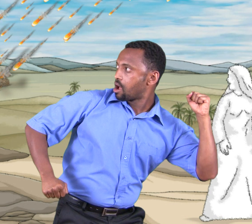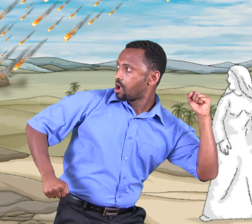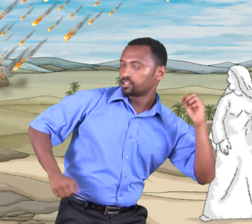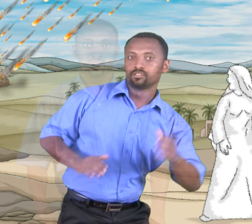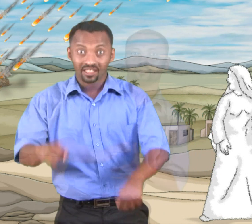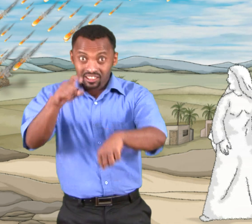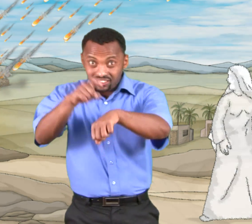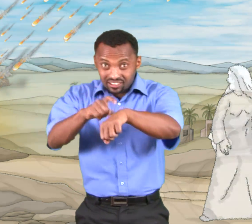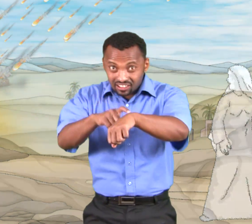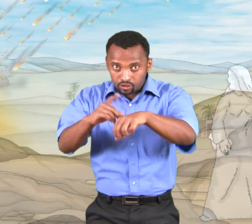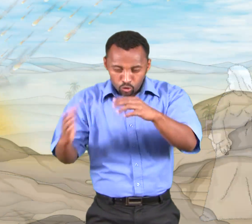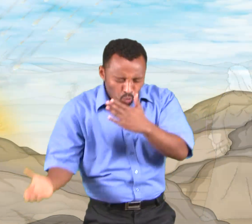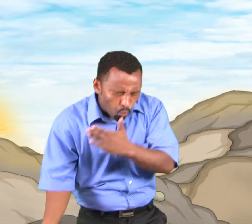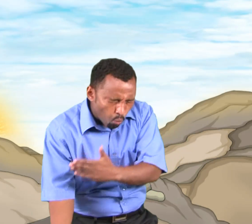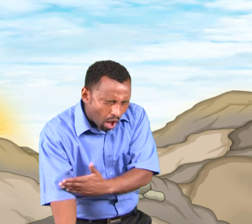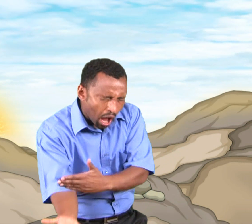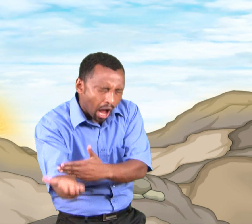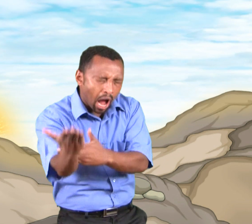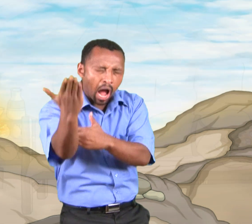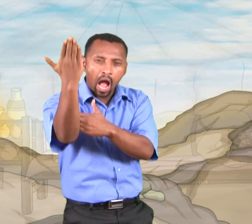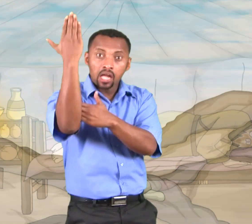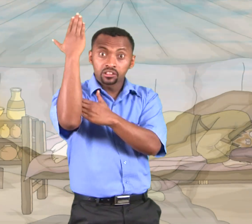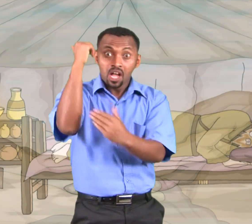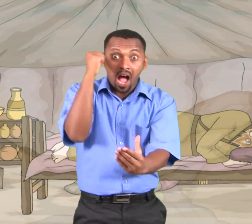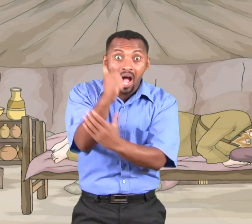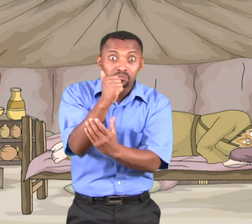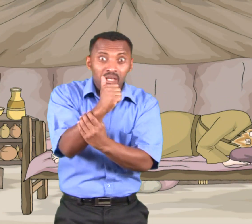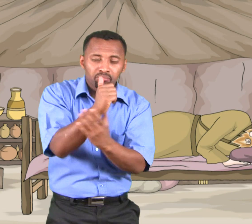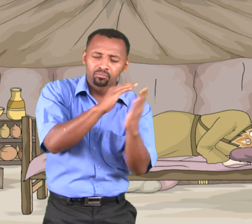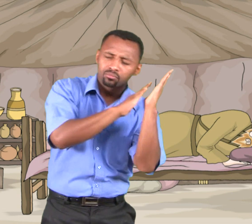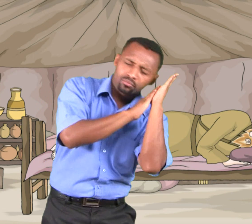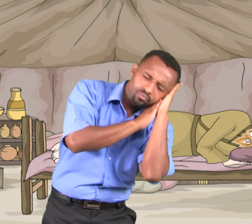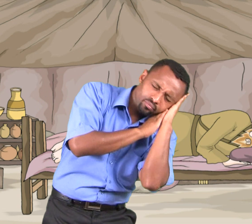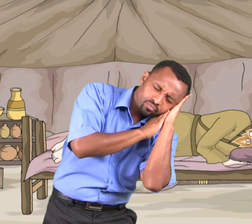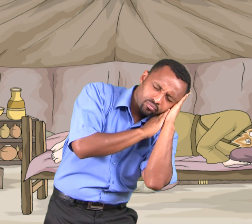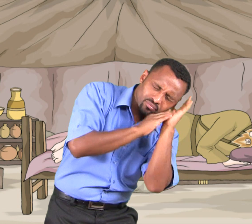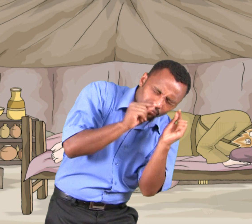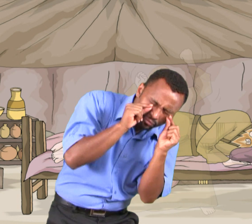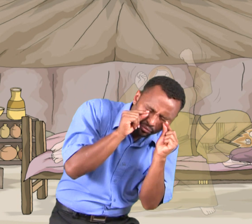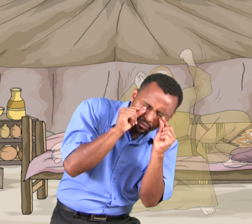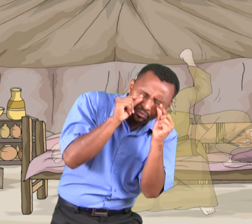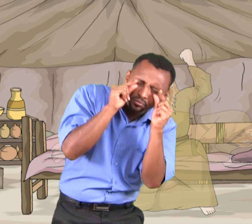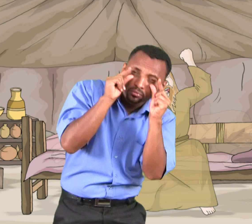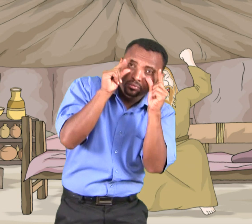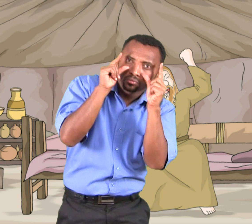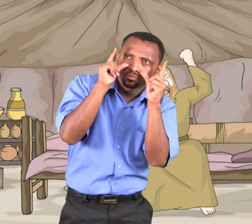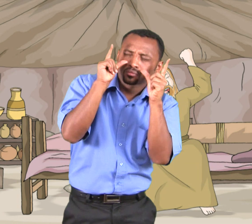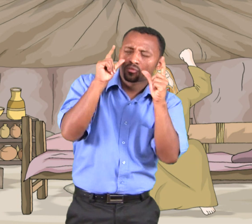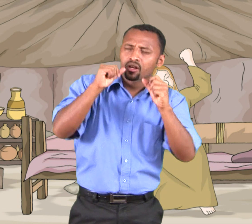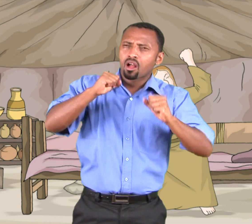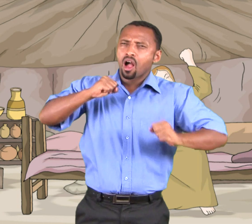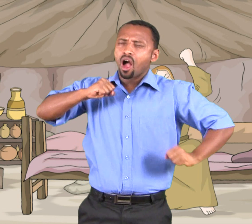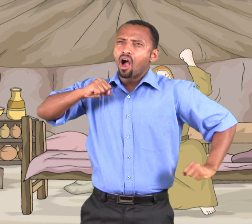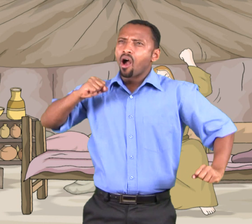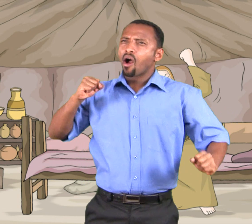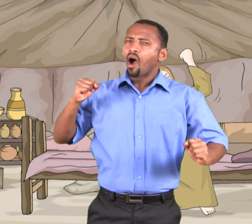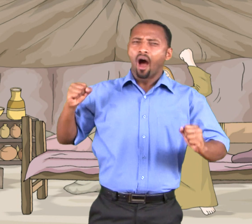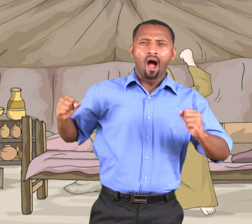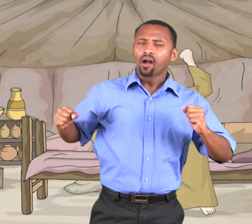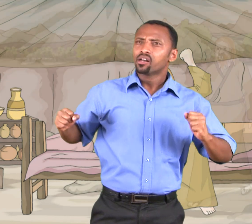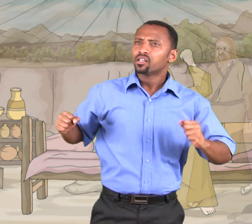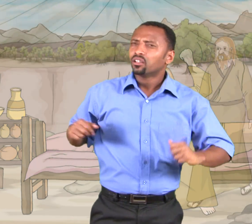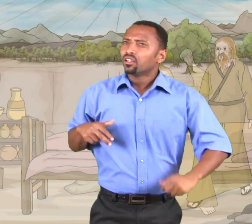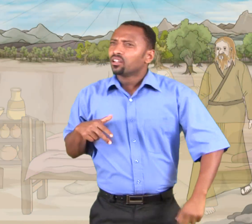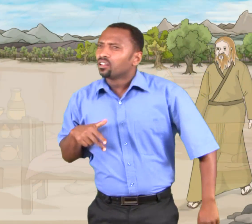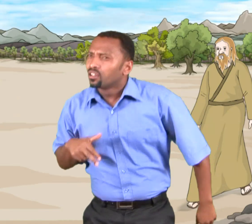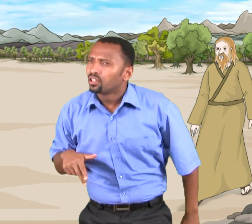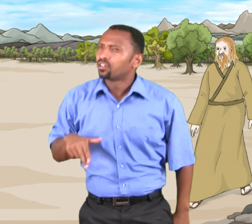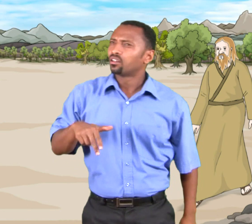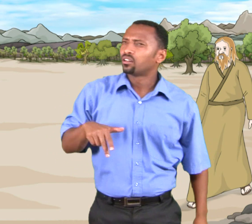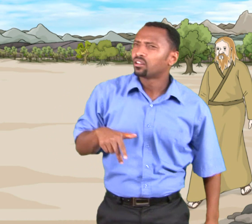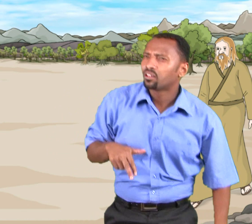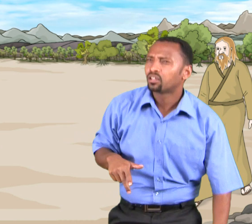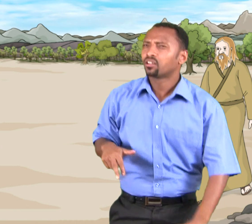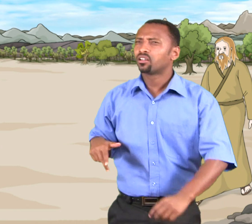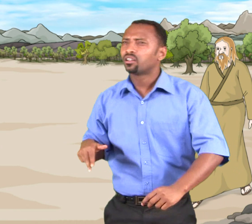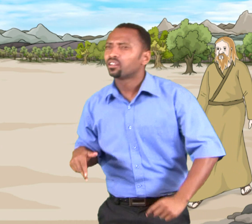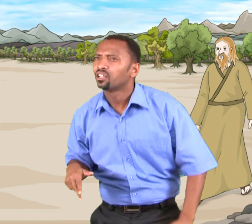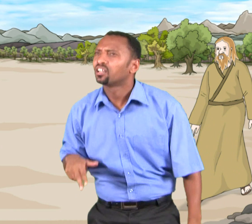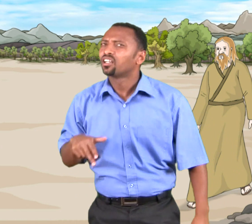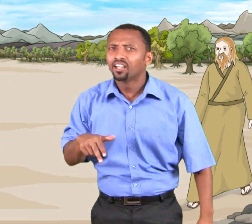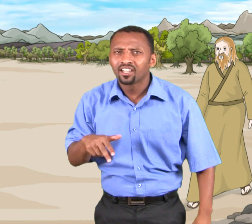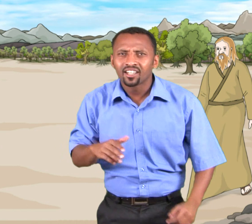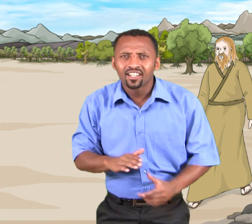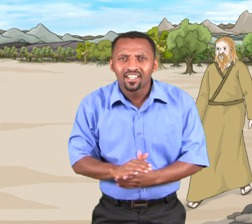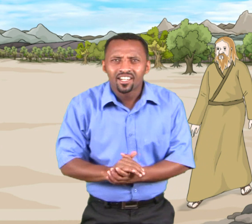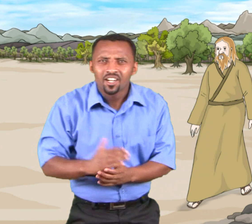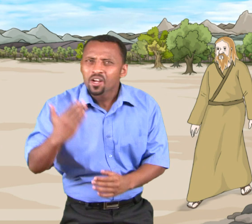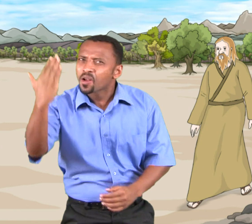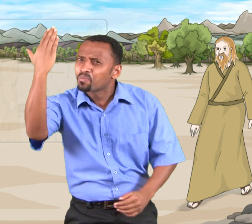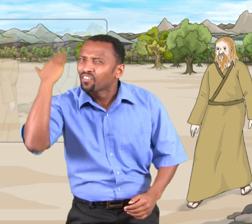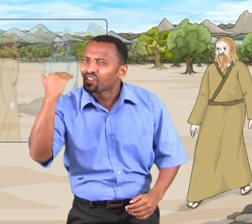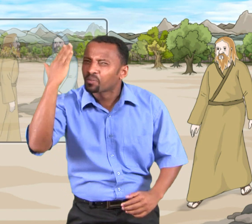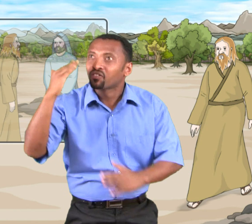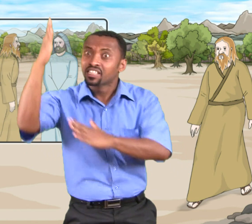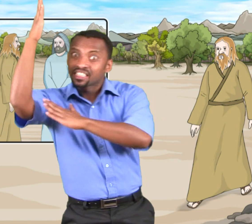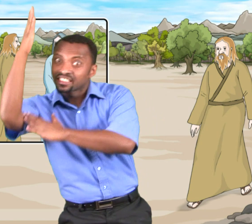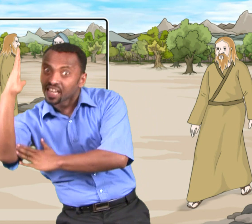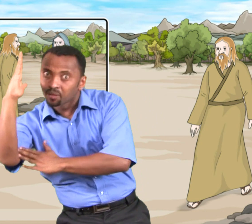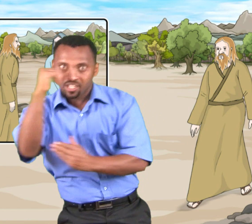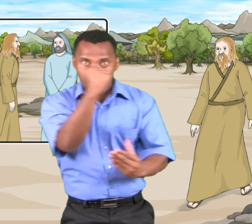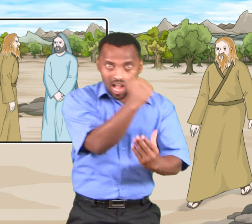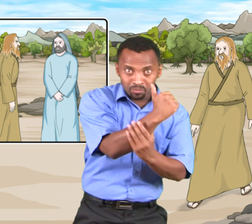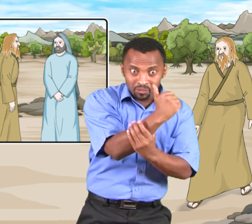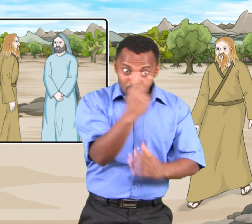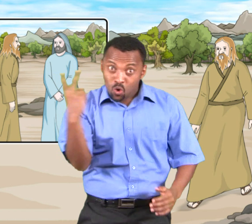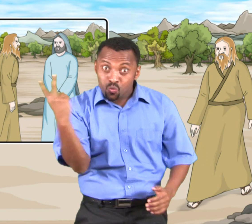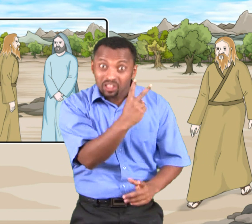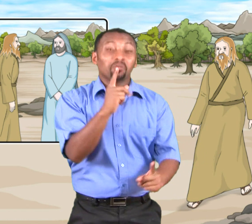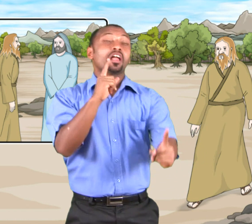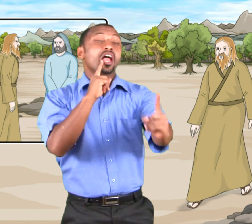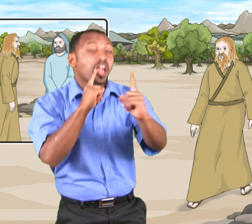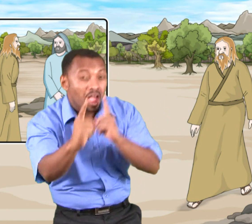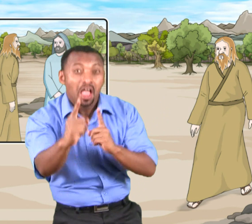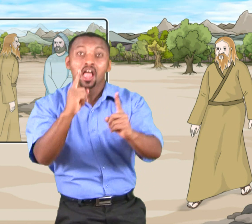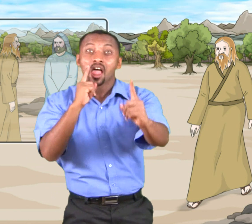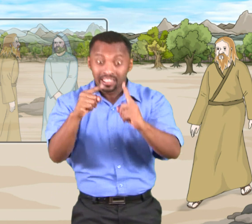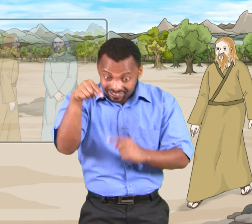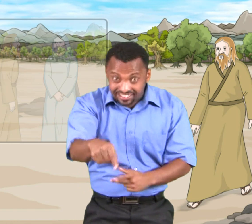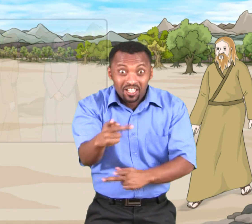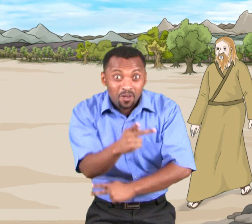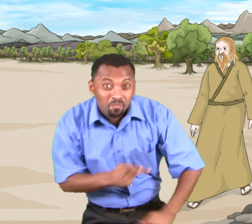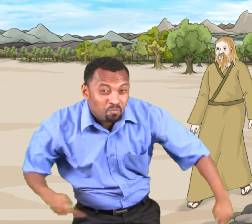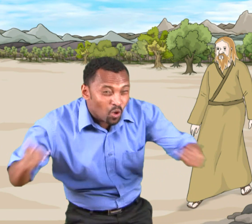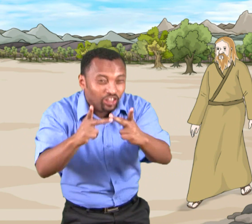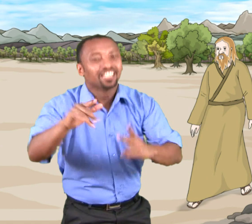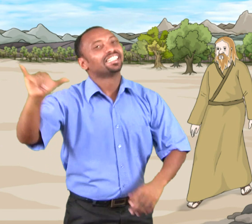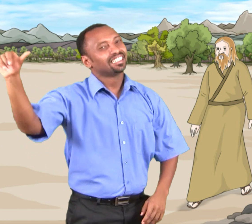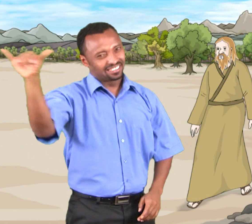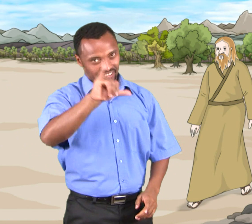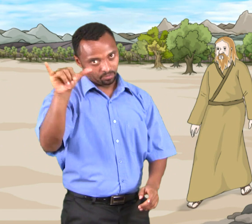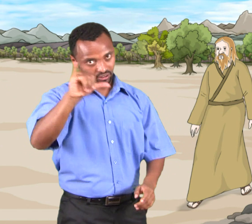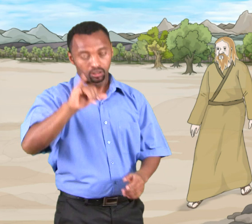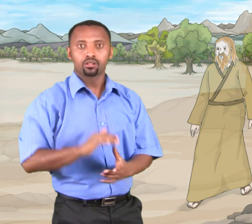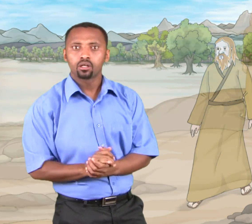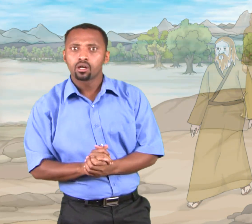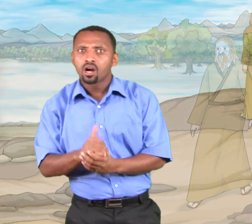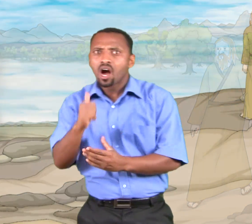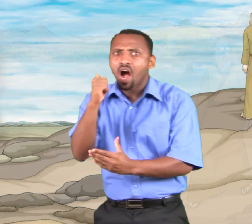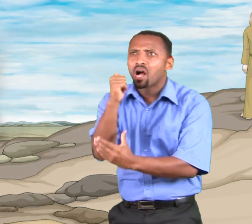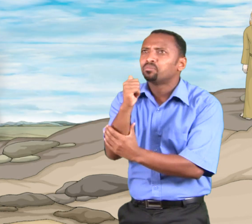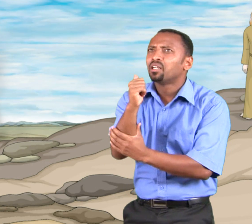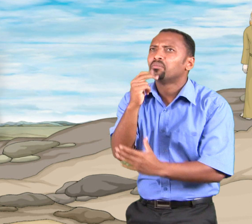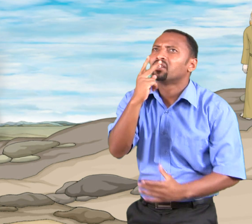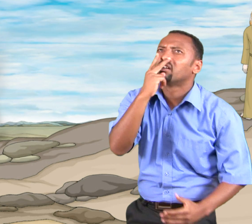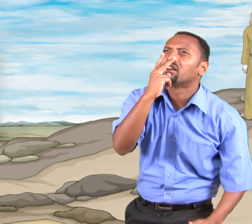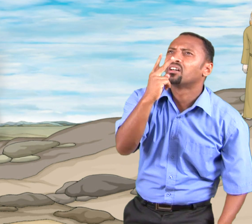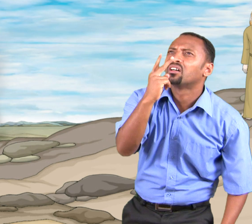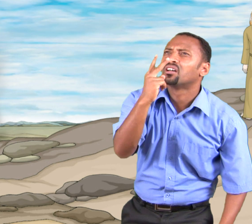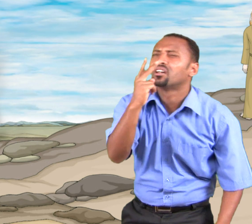Early the next morning, Abraham got up and returned to the place where he had stood before the LORD.